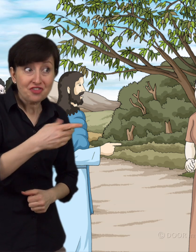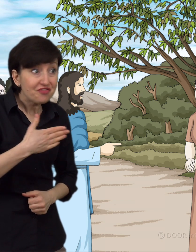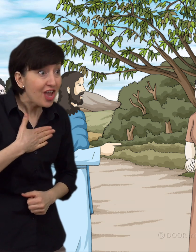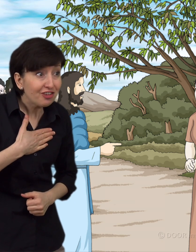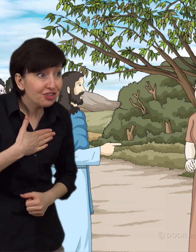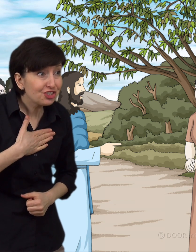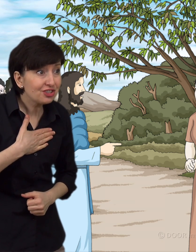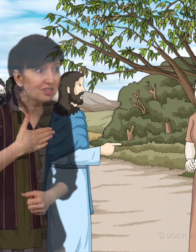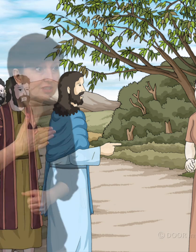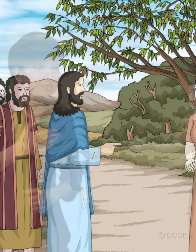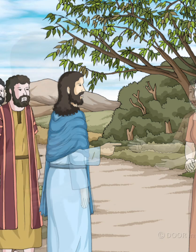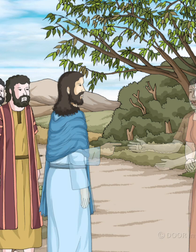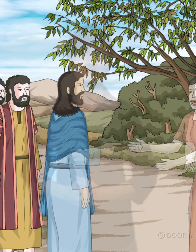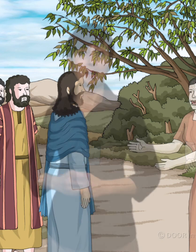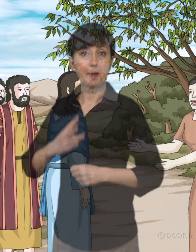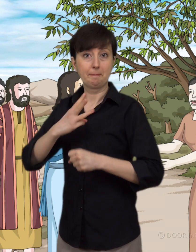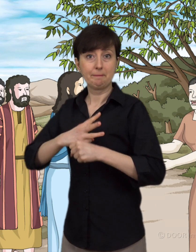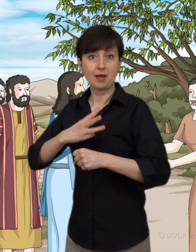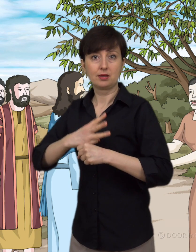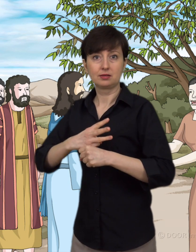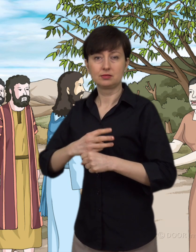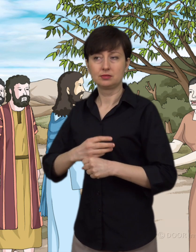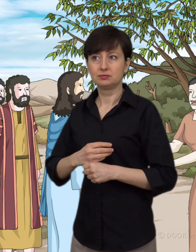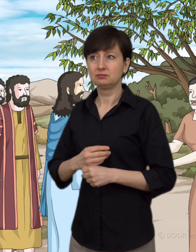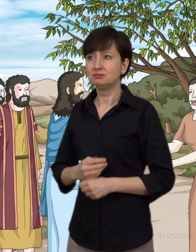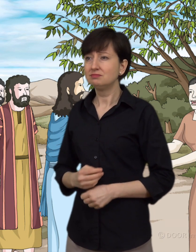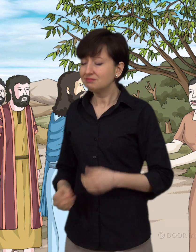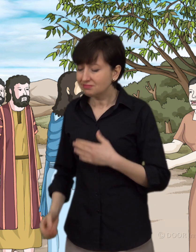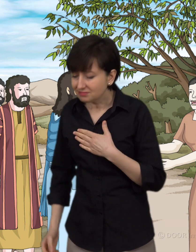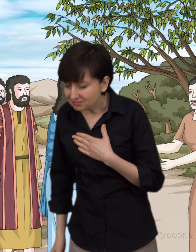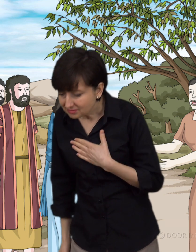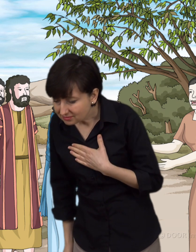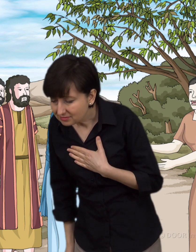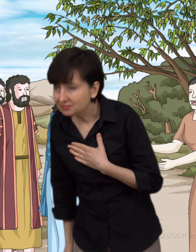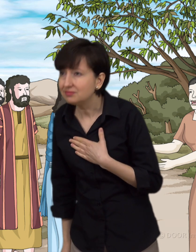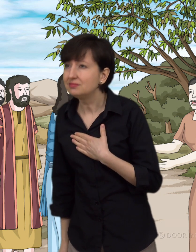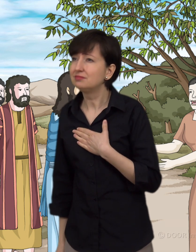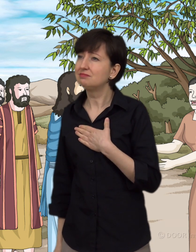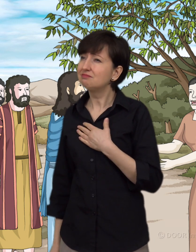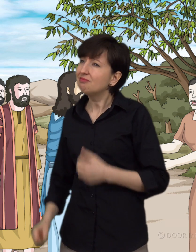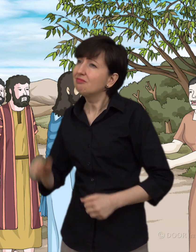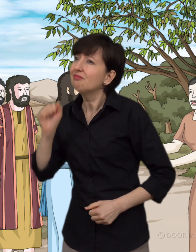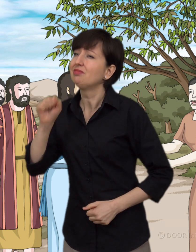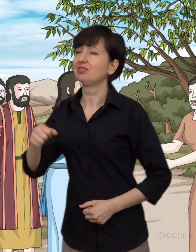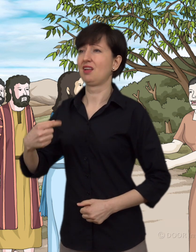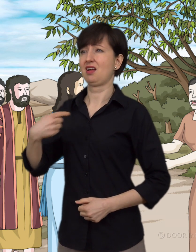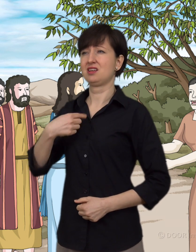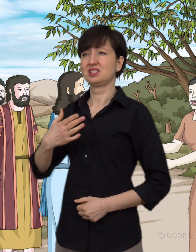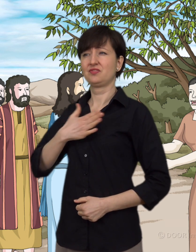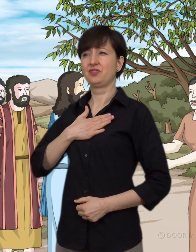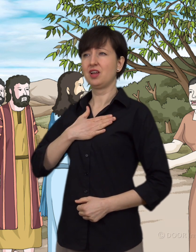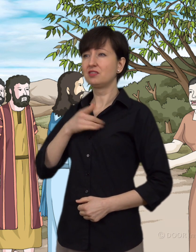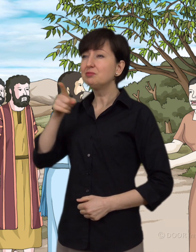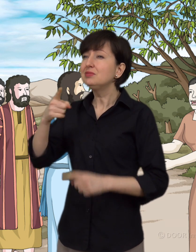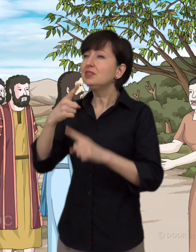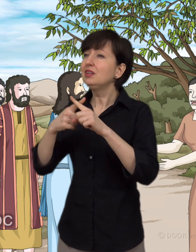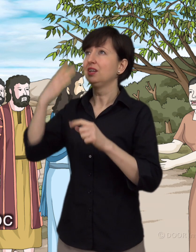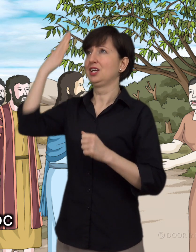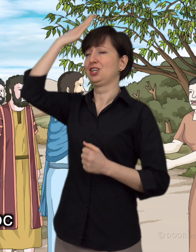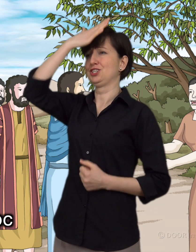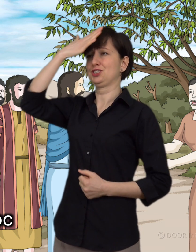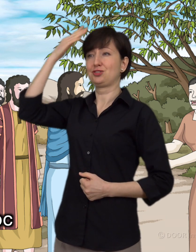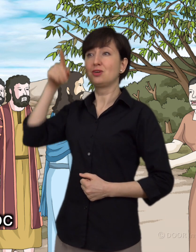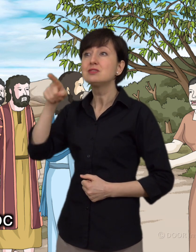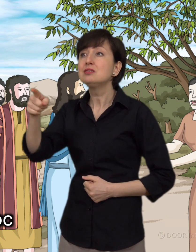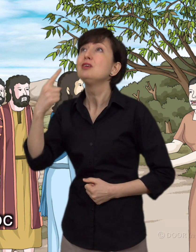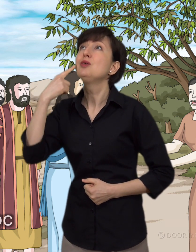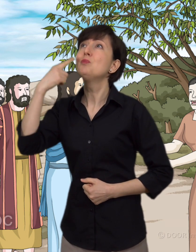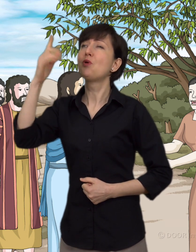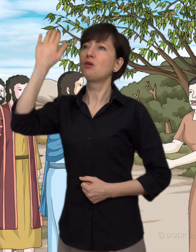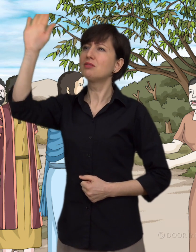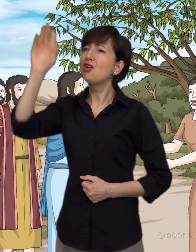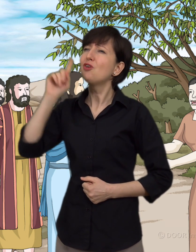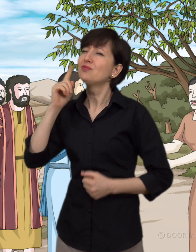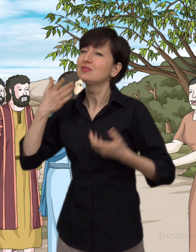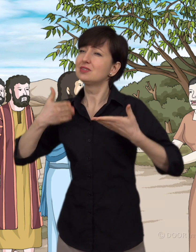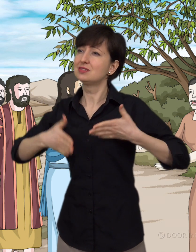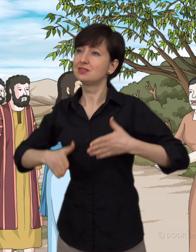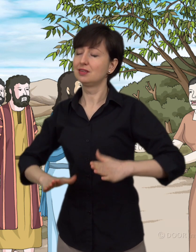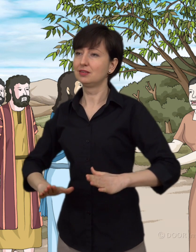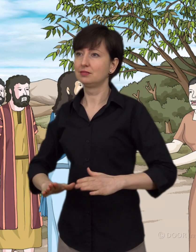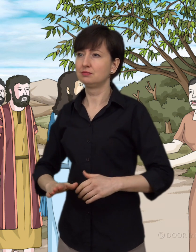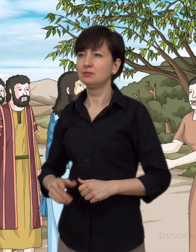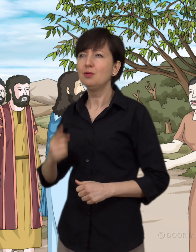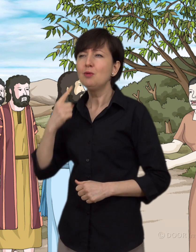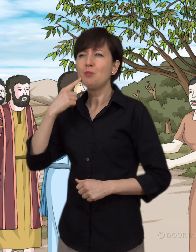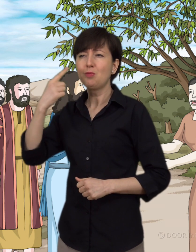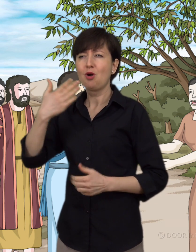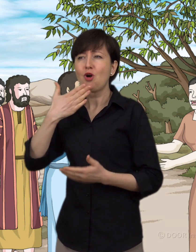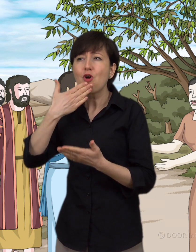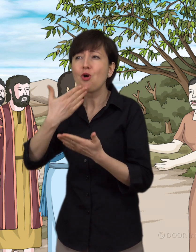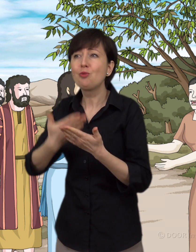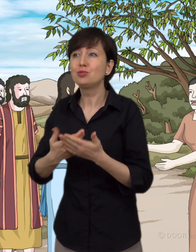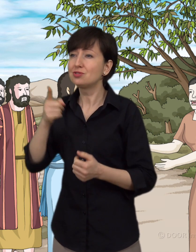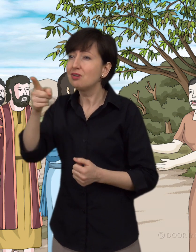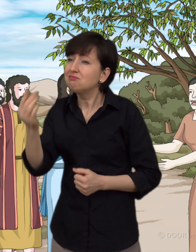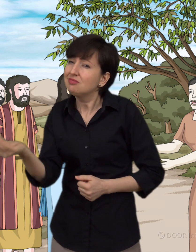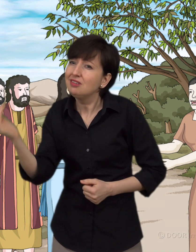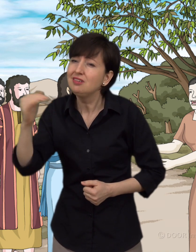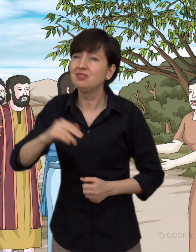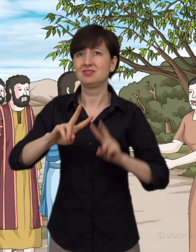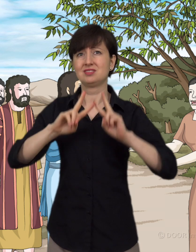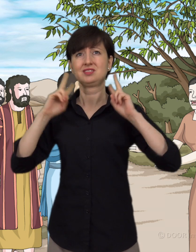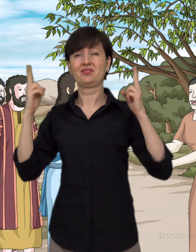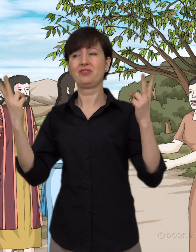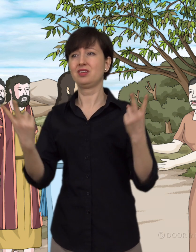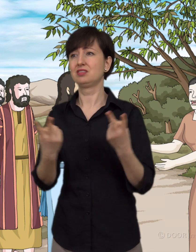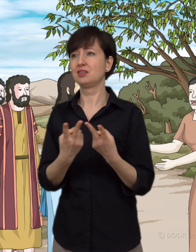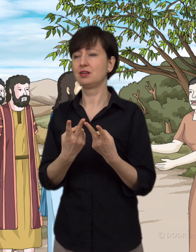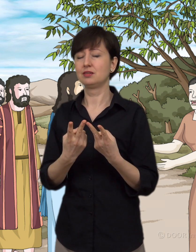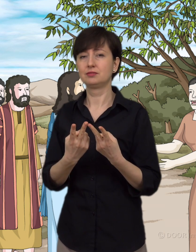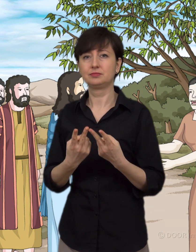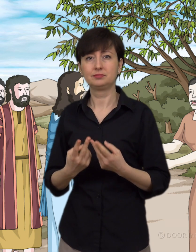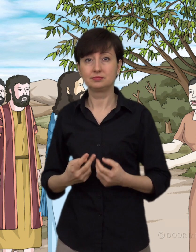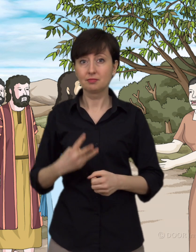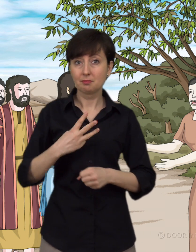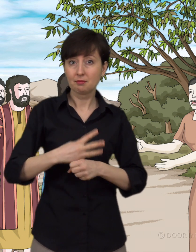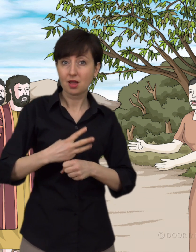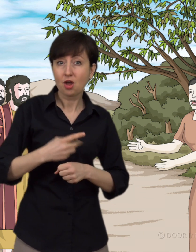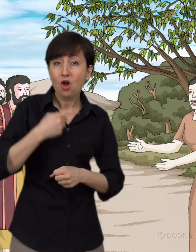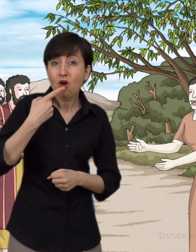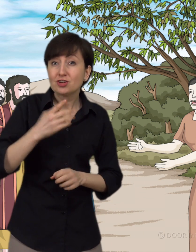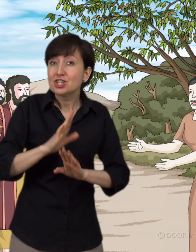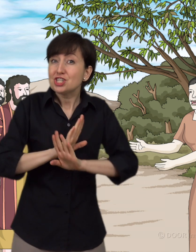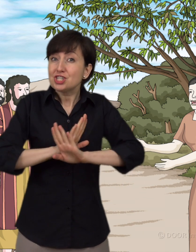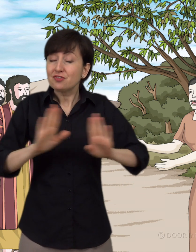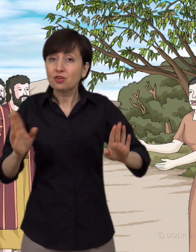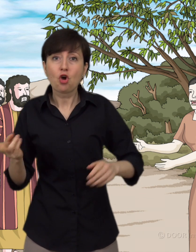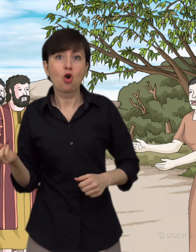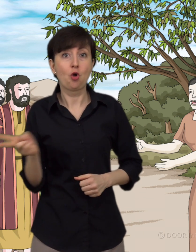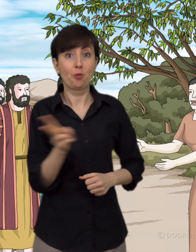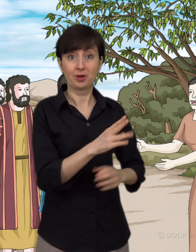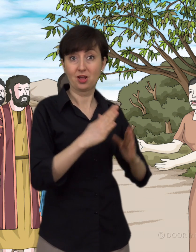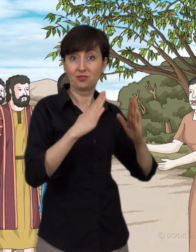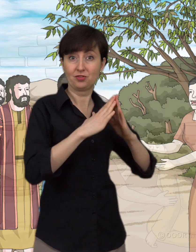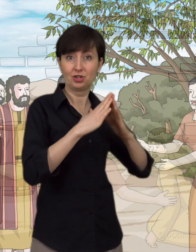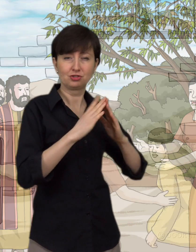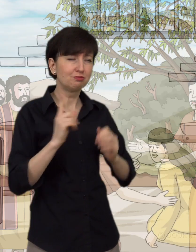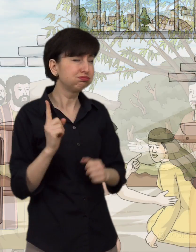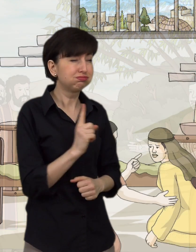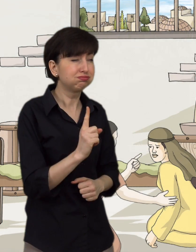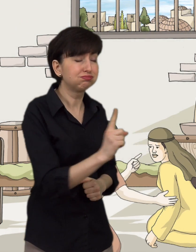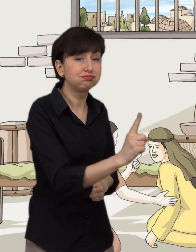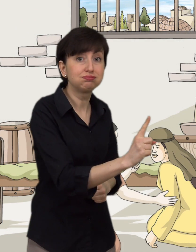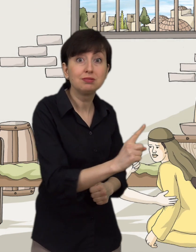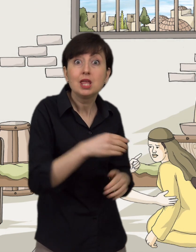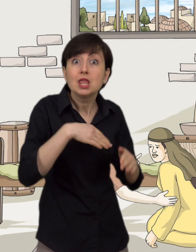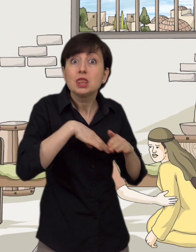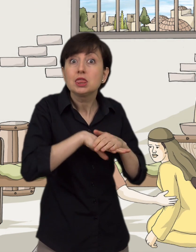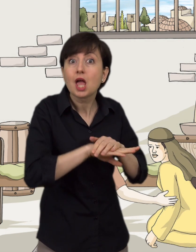“Yes, Lord,” she answered, “I believe that You are the Christ, the Son of God, who was to come into the world.”